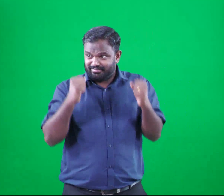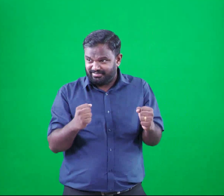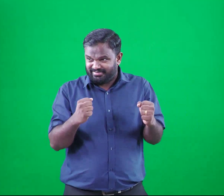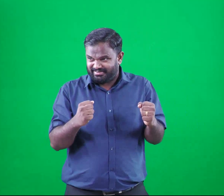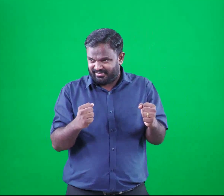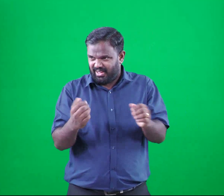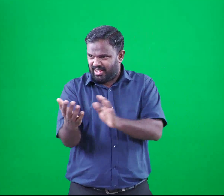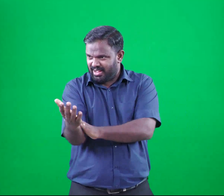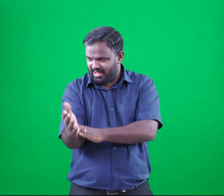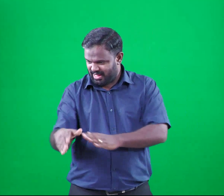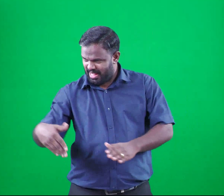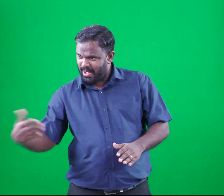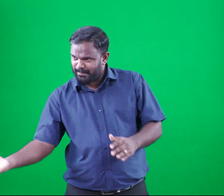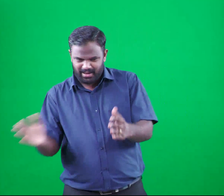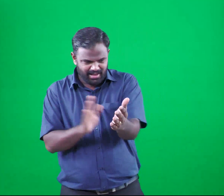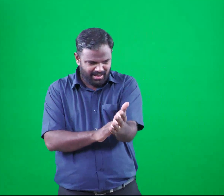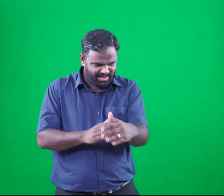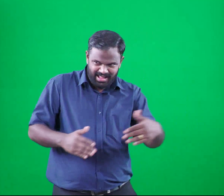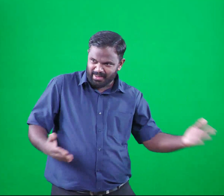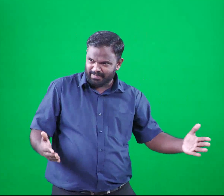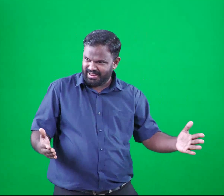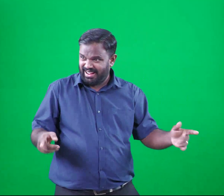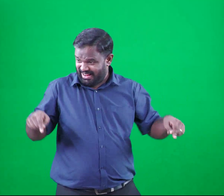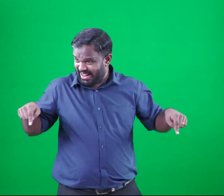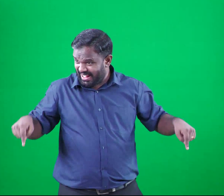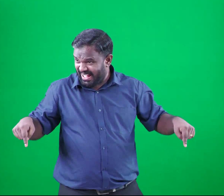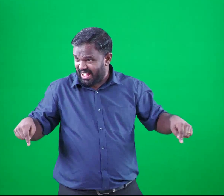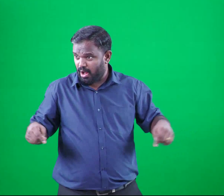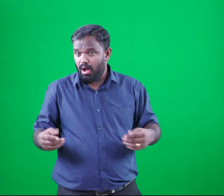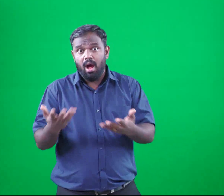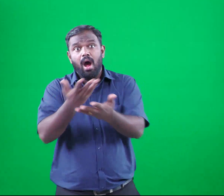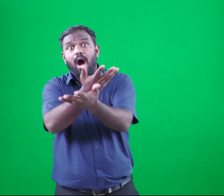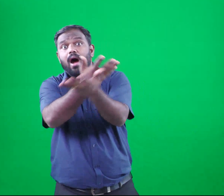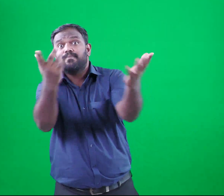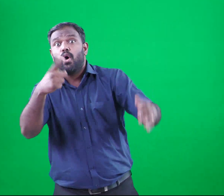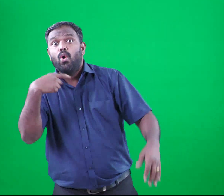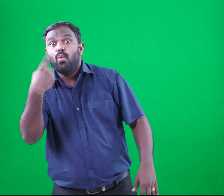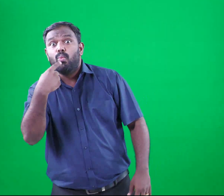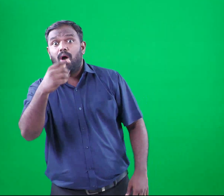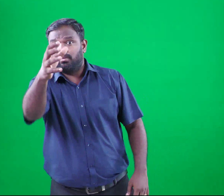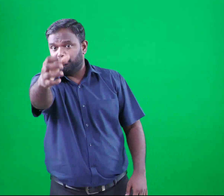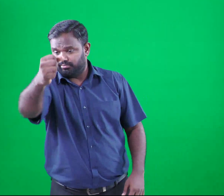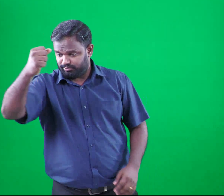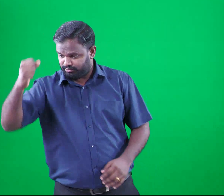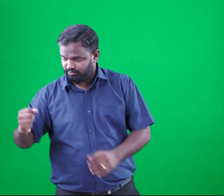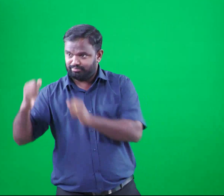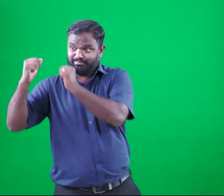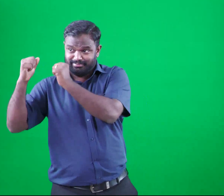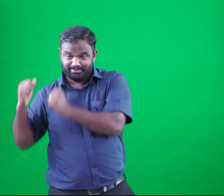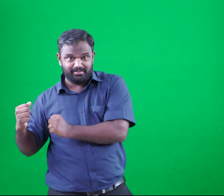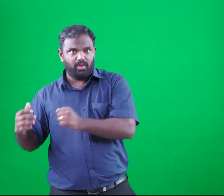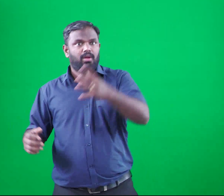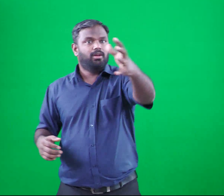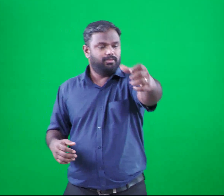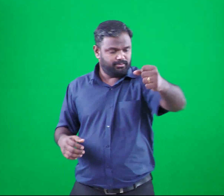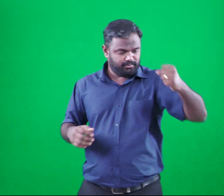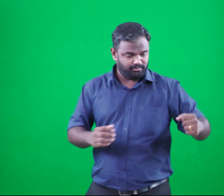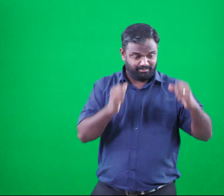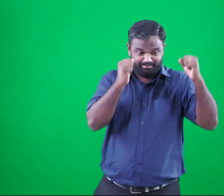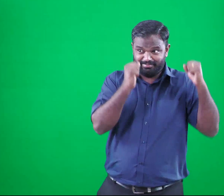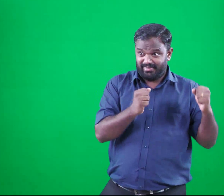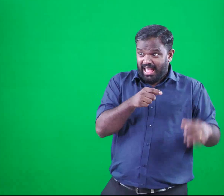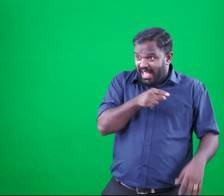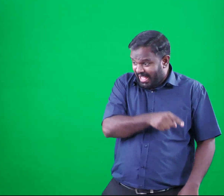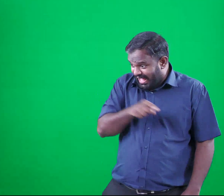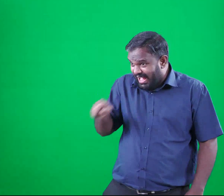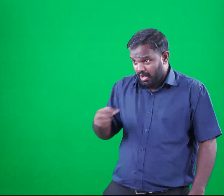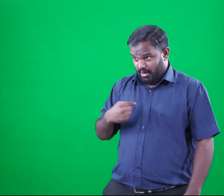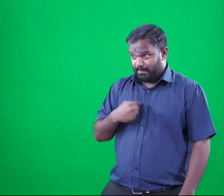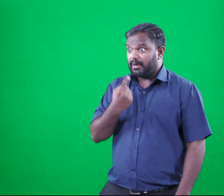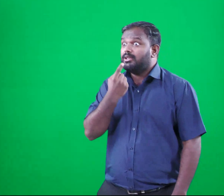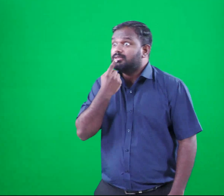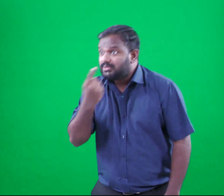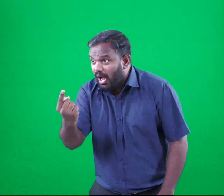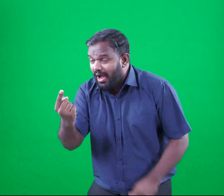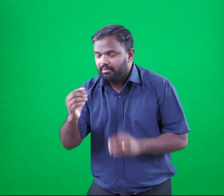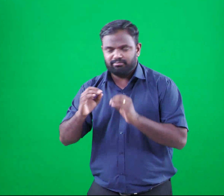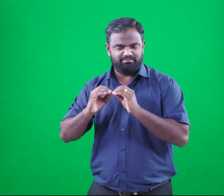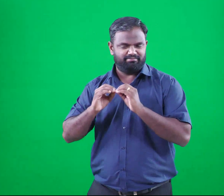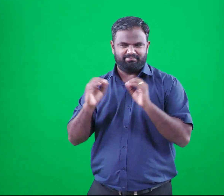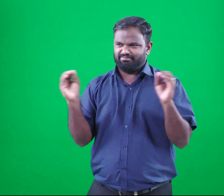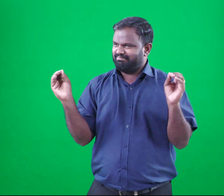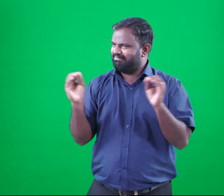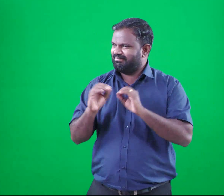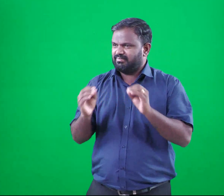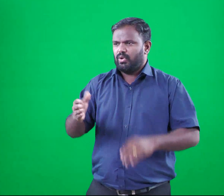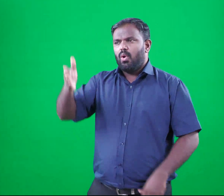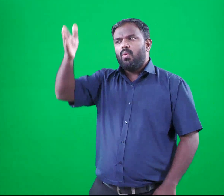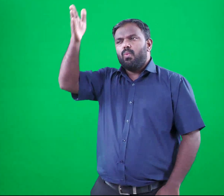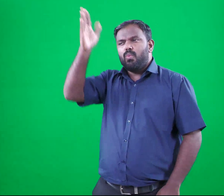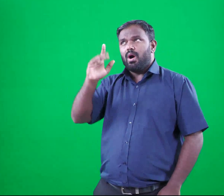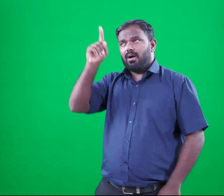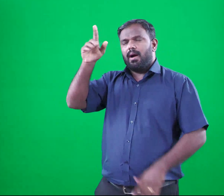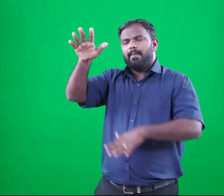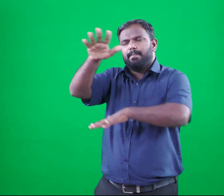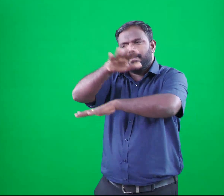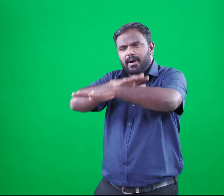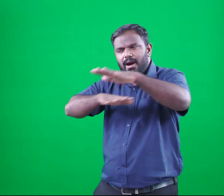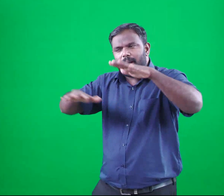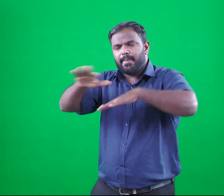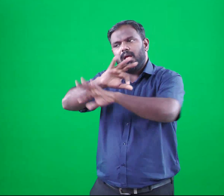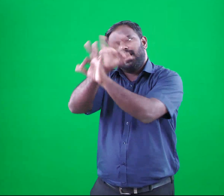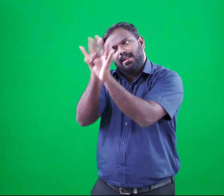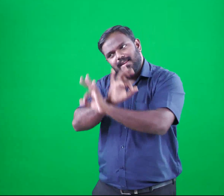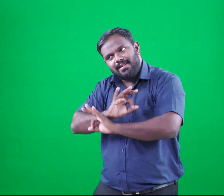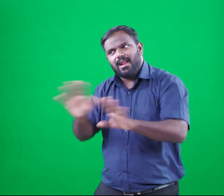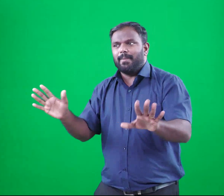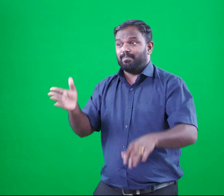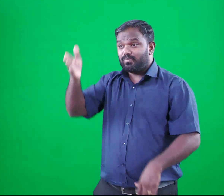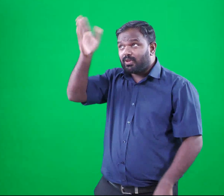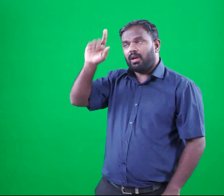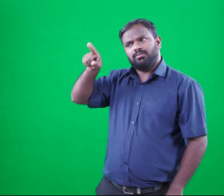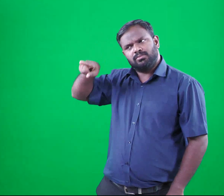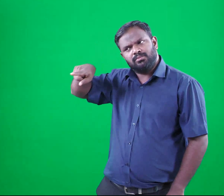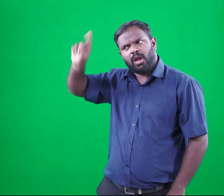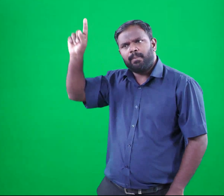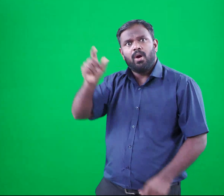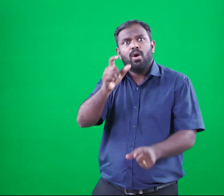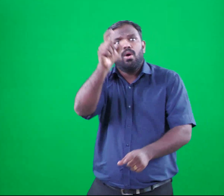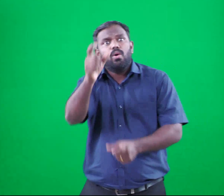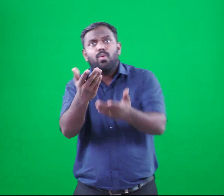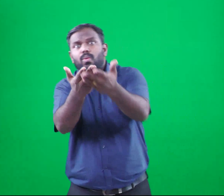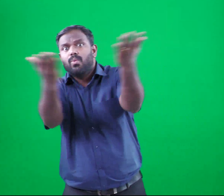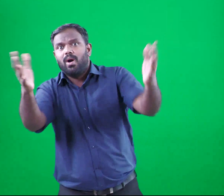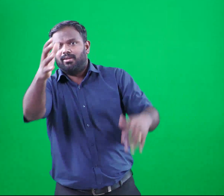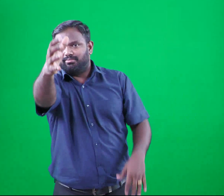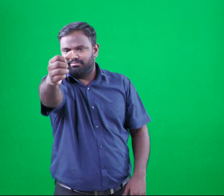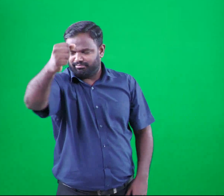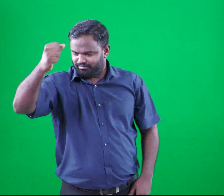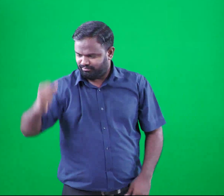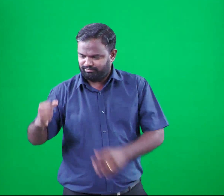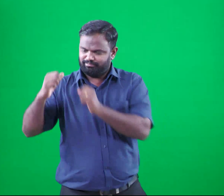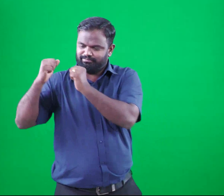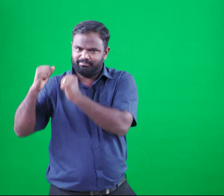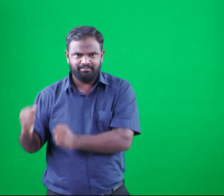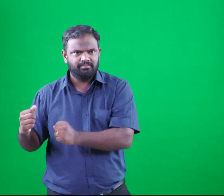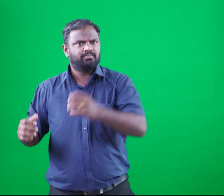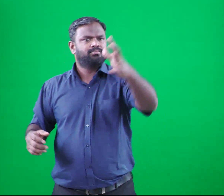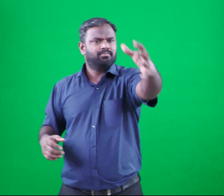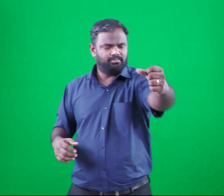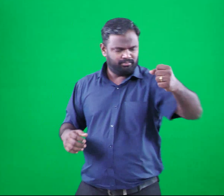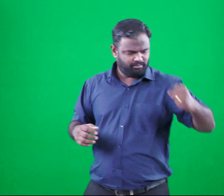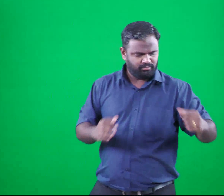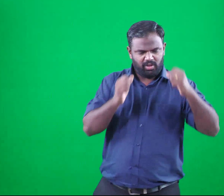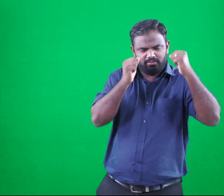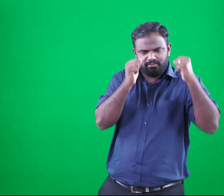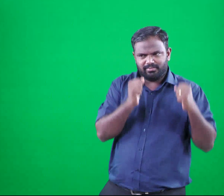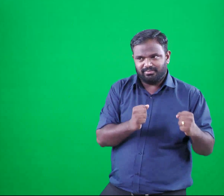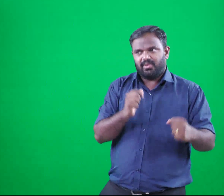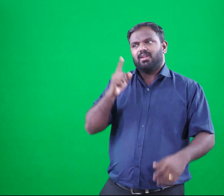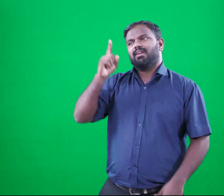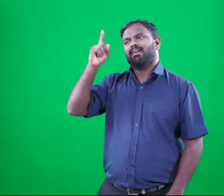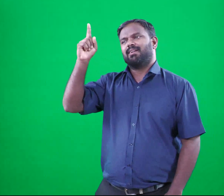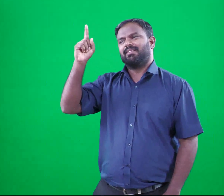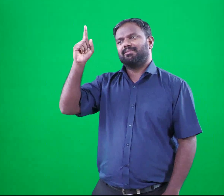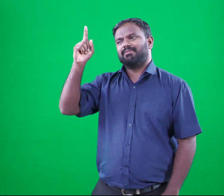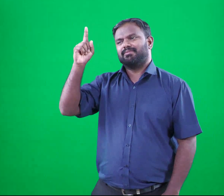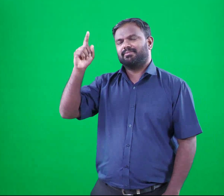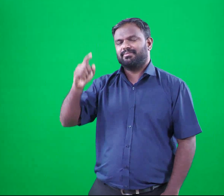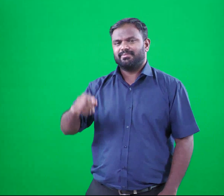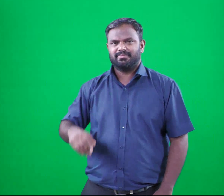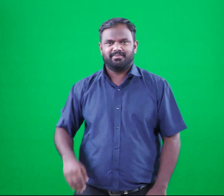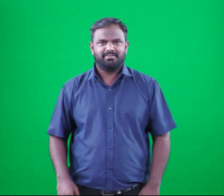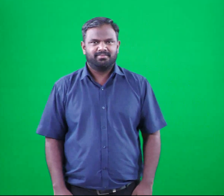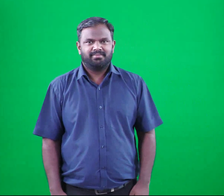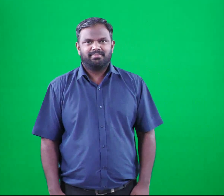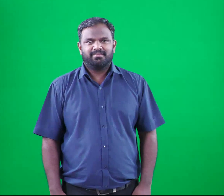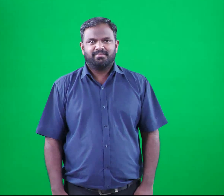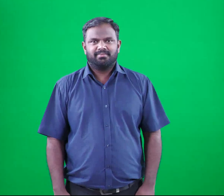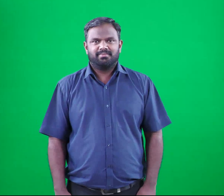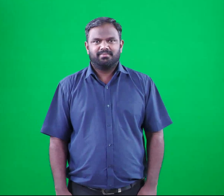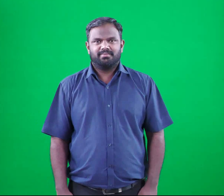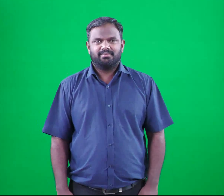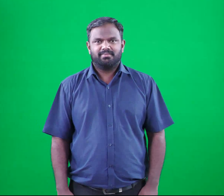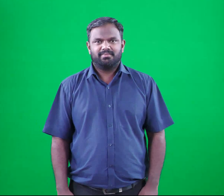But to sit at My right or left is not Mine to grant. These seats belong to those for whom they have been prepared."